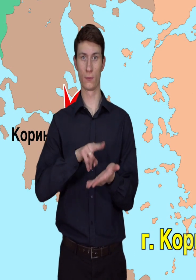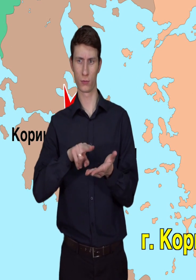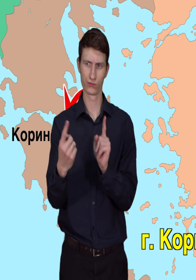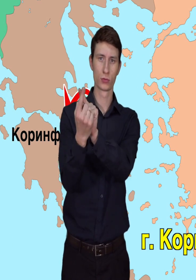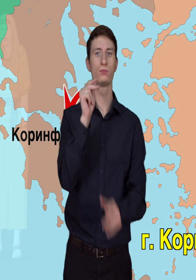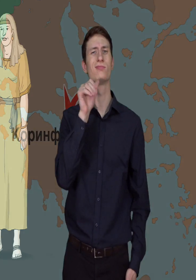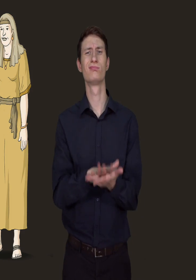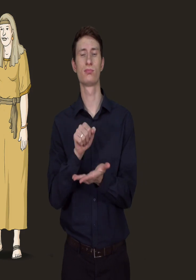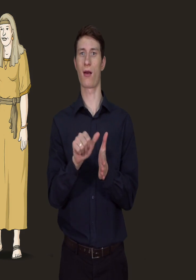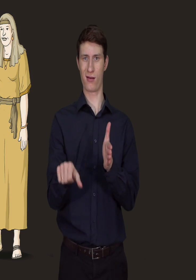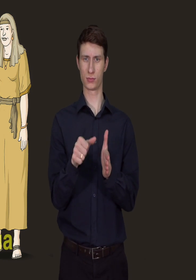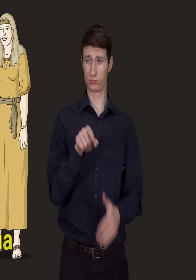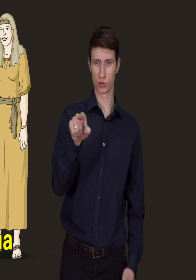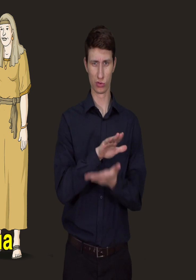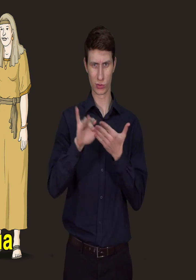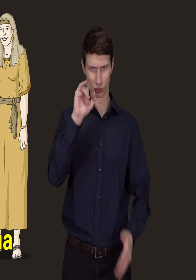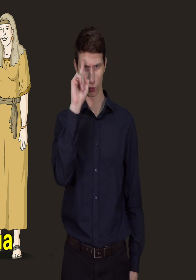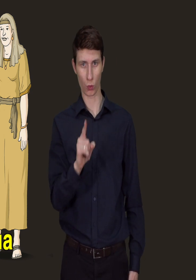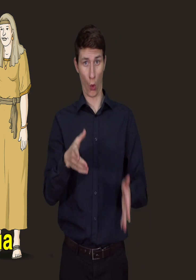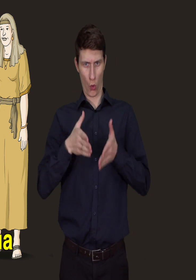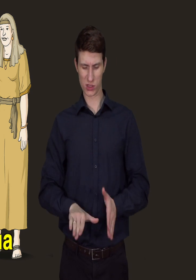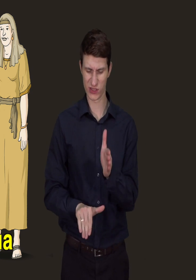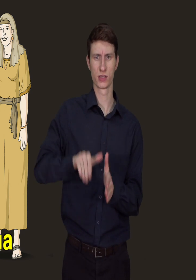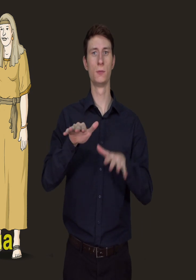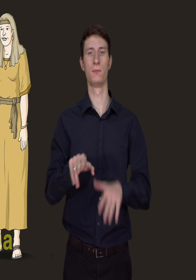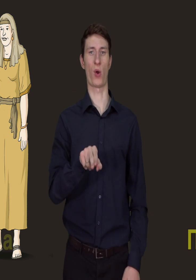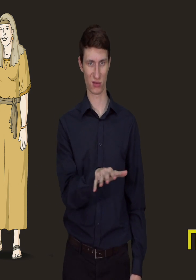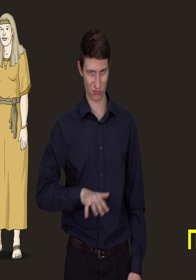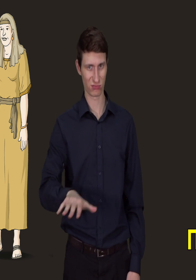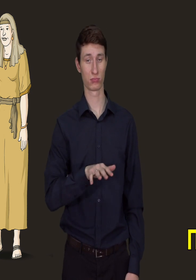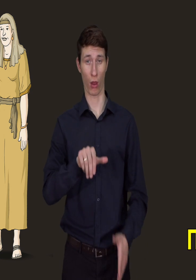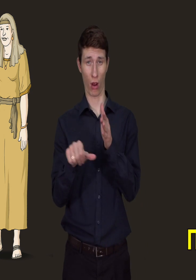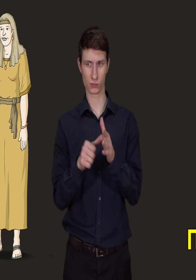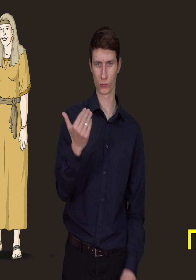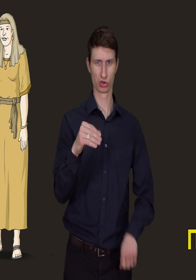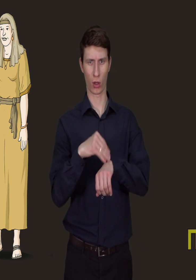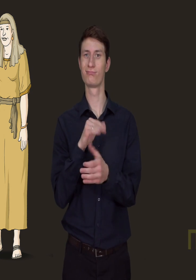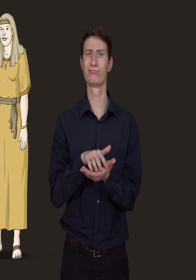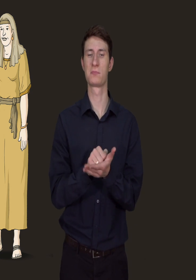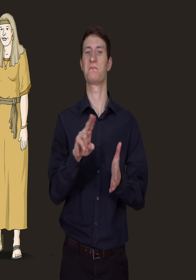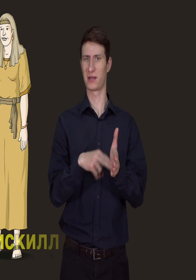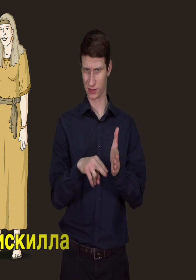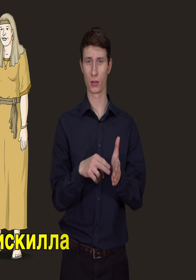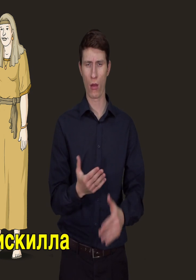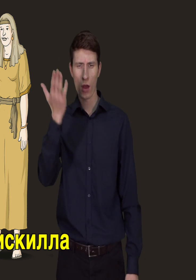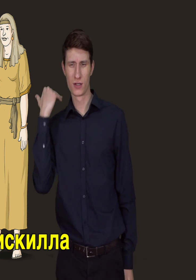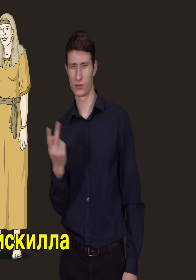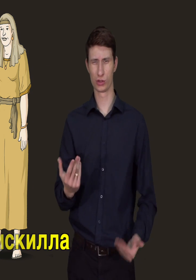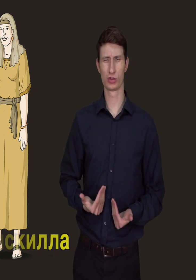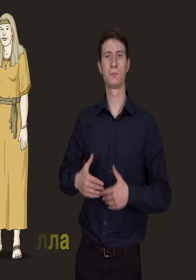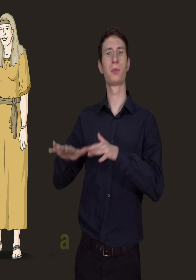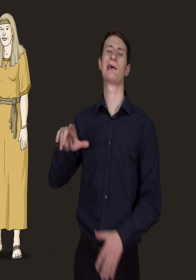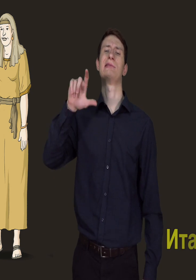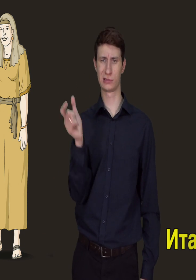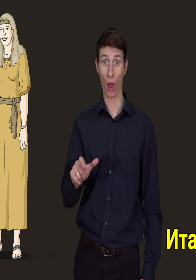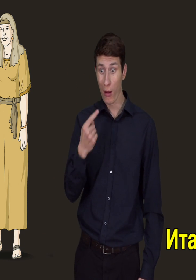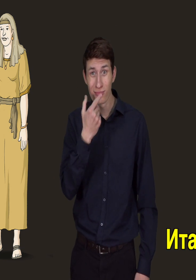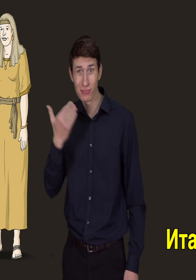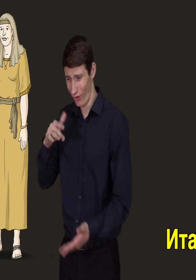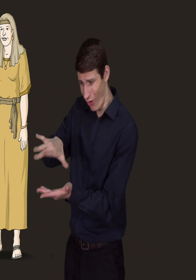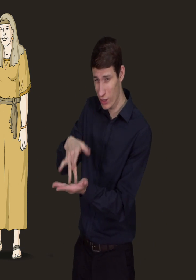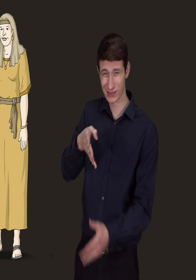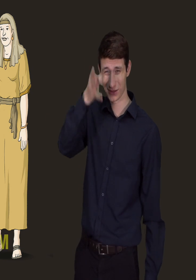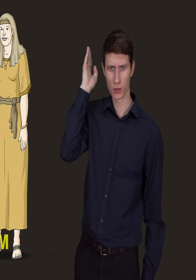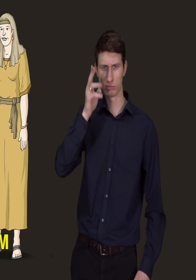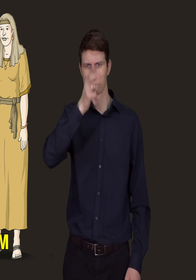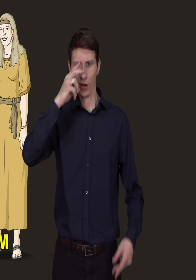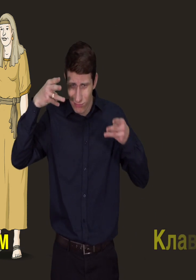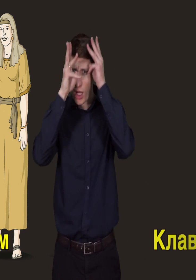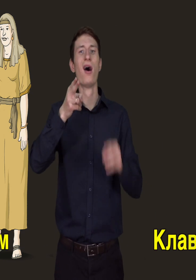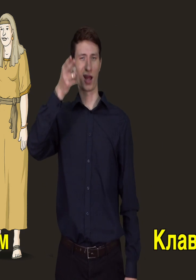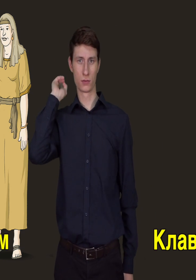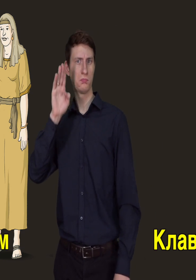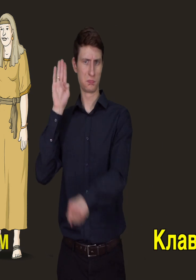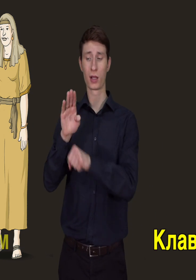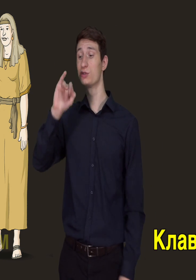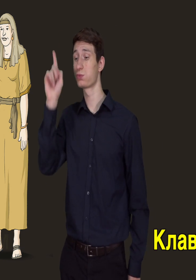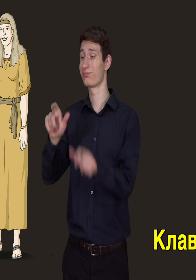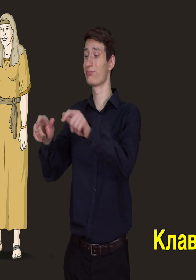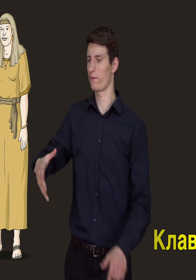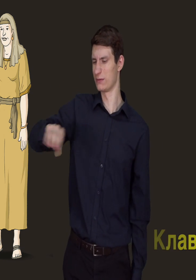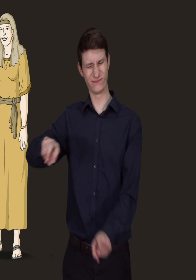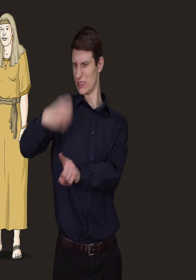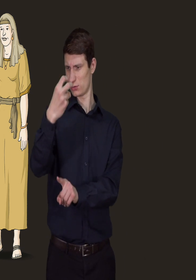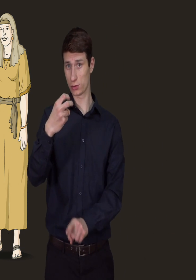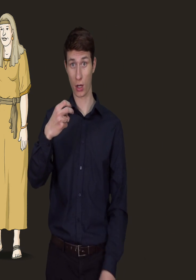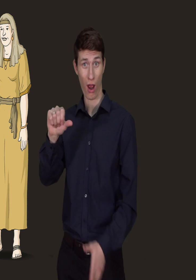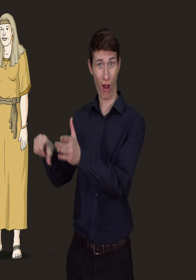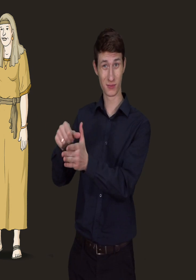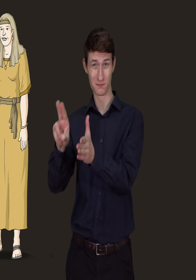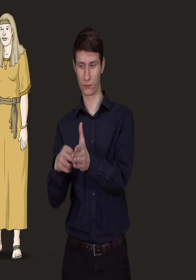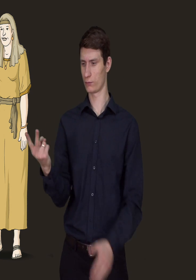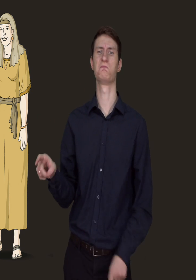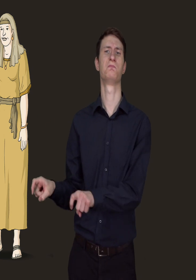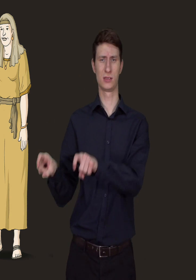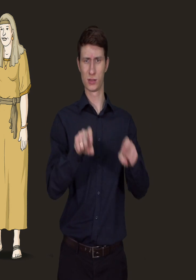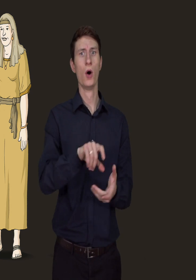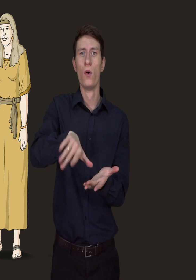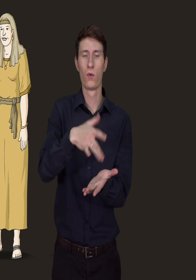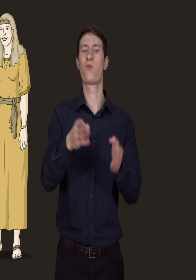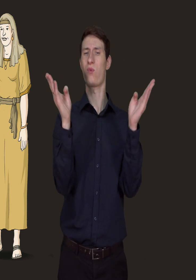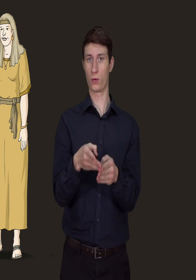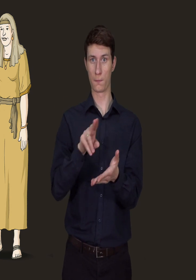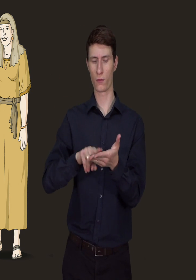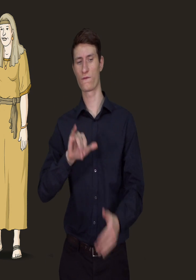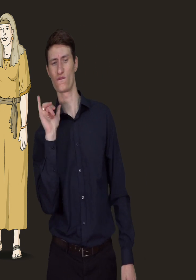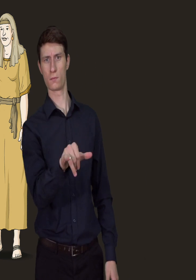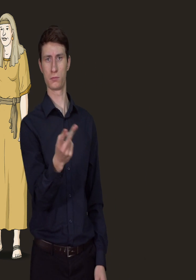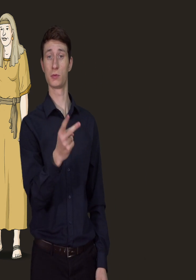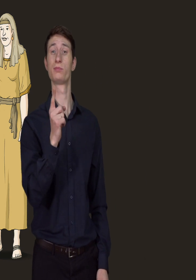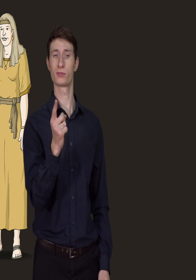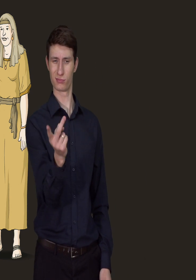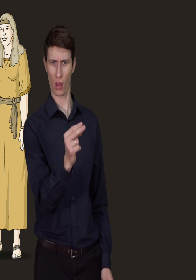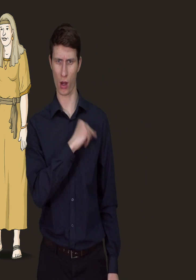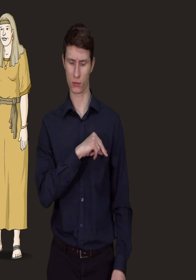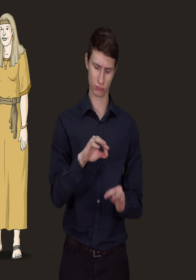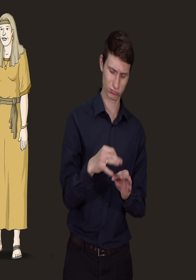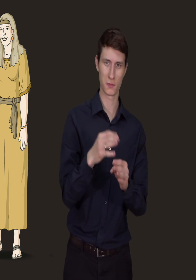There he found a Jew named Aquila, a native of Pontus, who had recently come from Italy with his wife Priscilla because Claudius had ordered all the Jews to leave Rome.